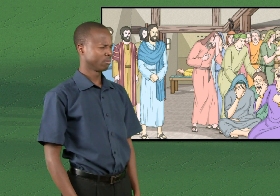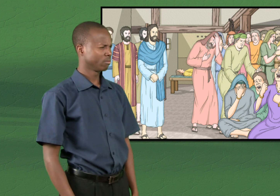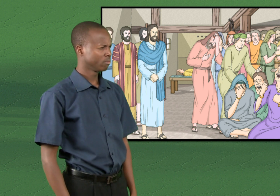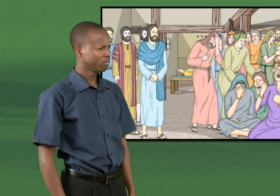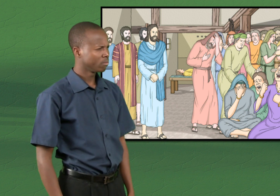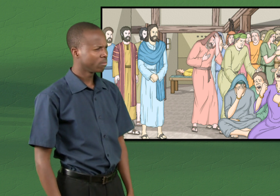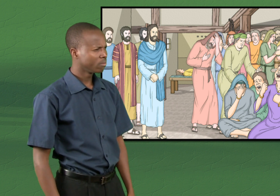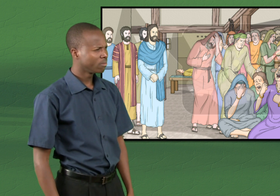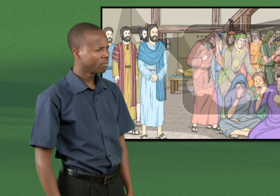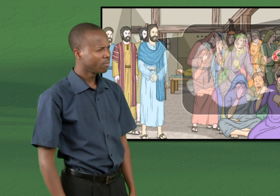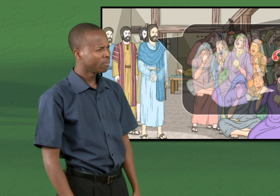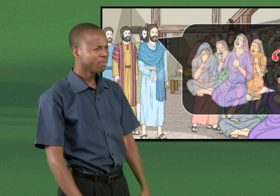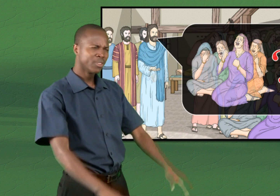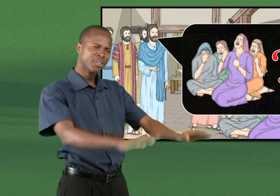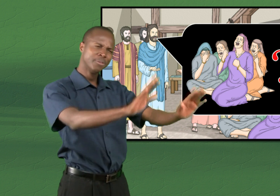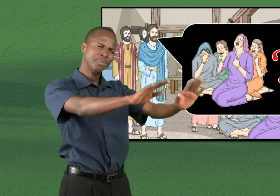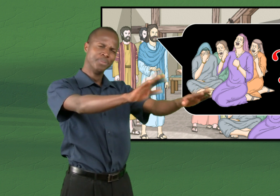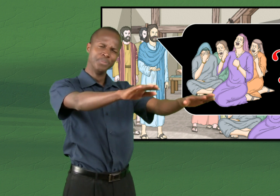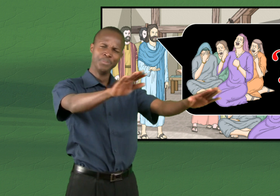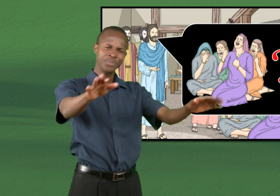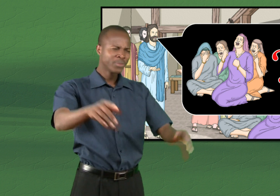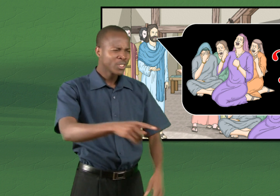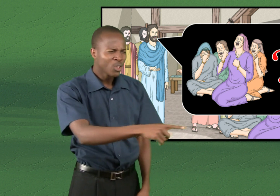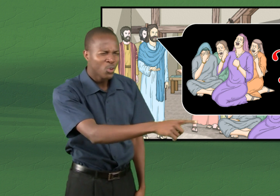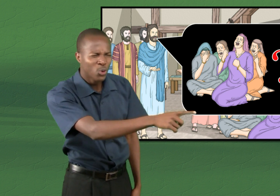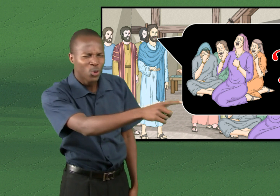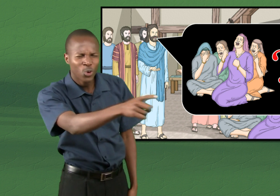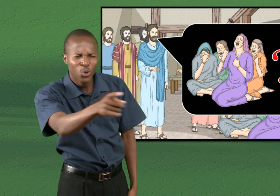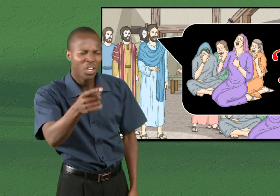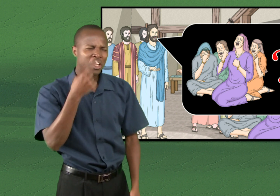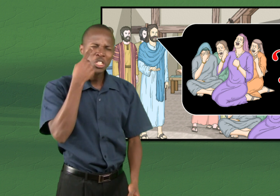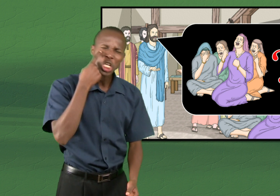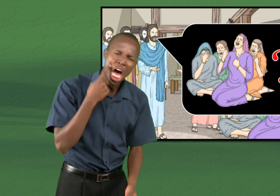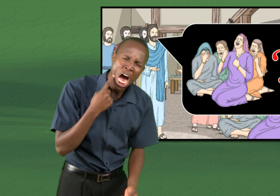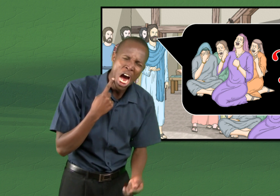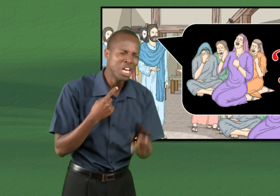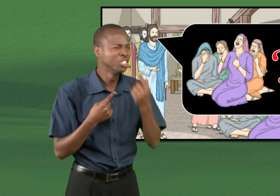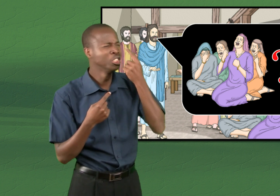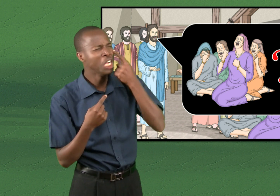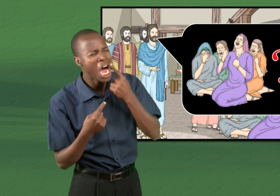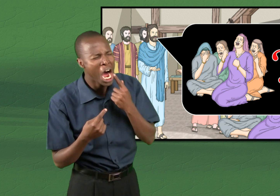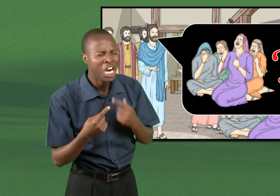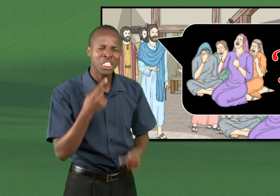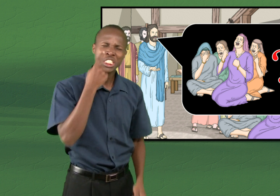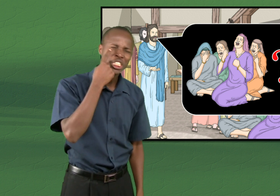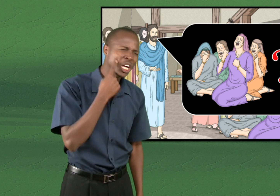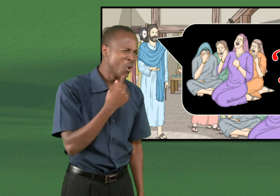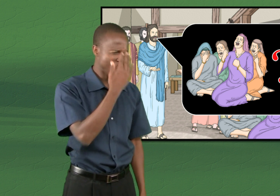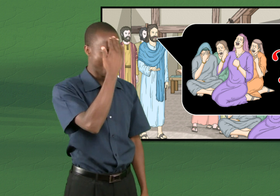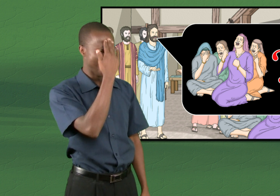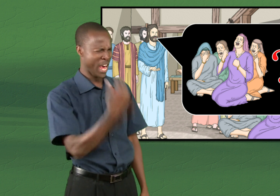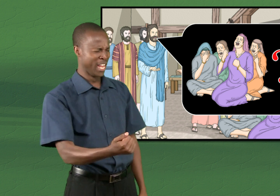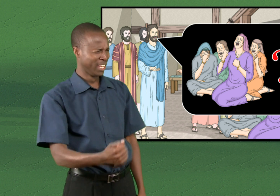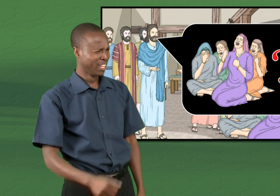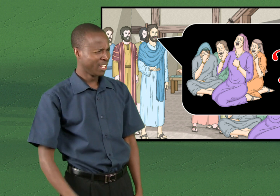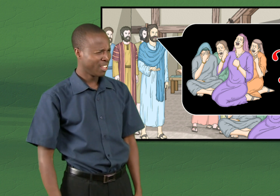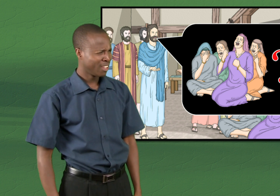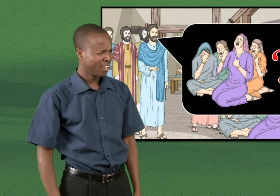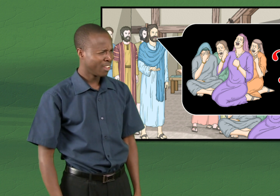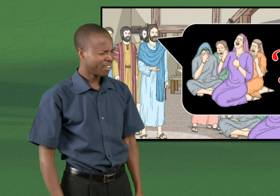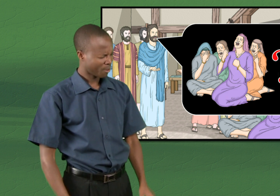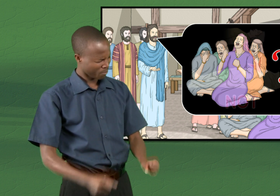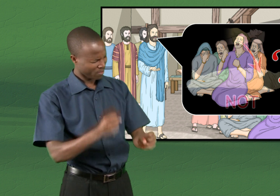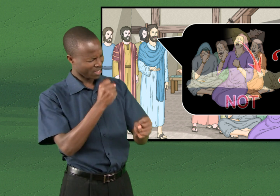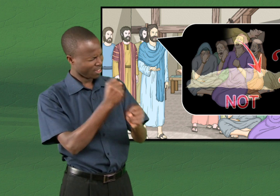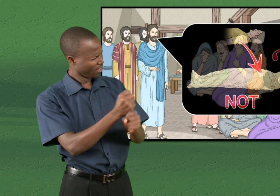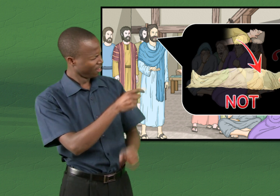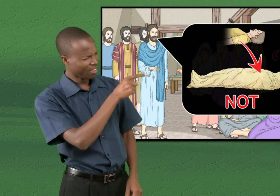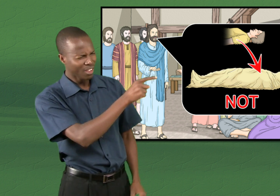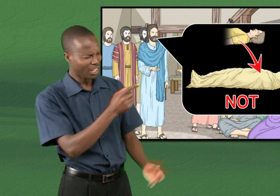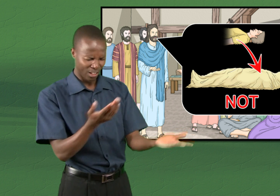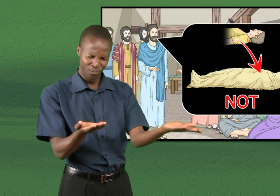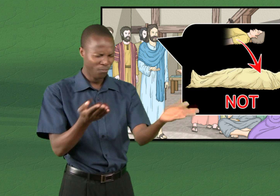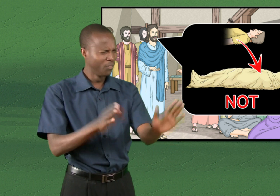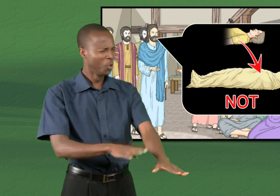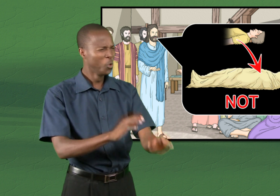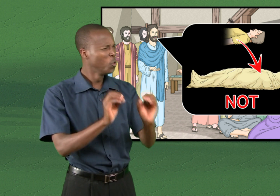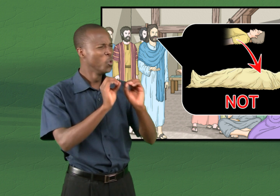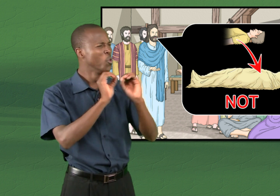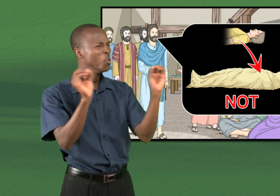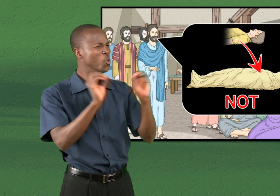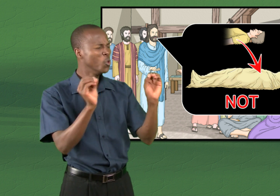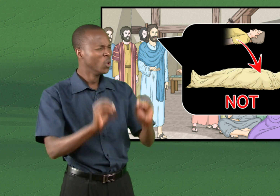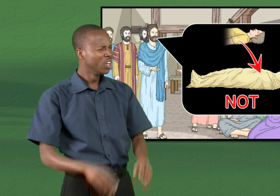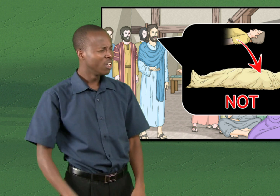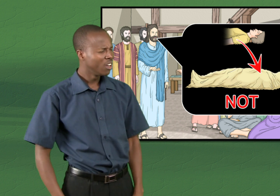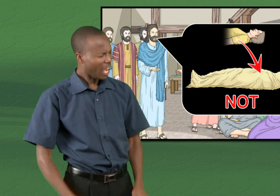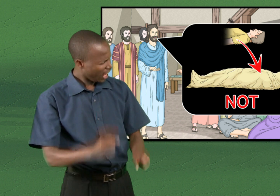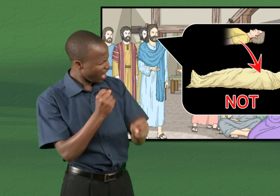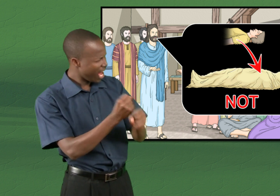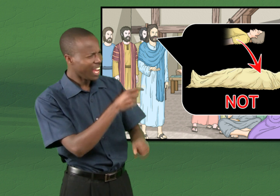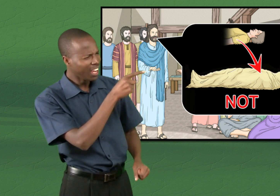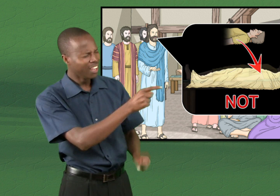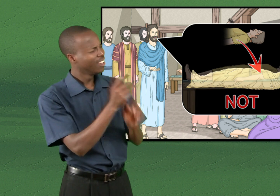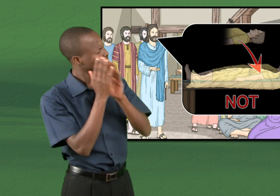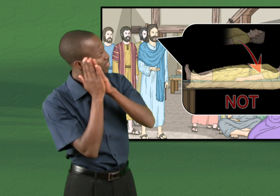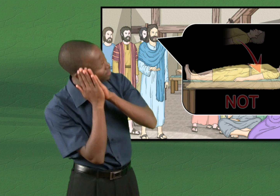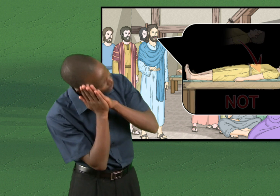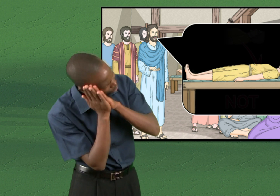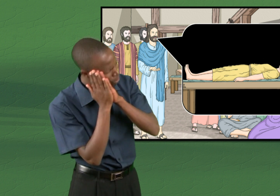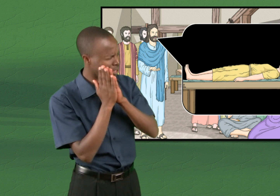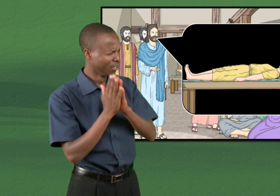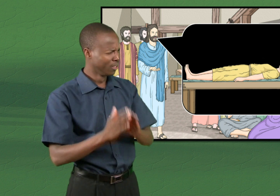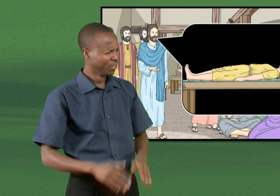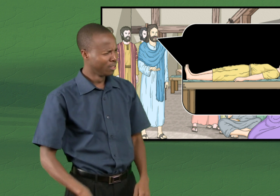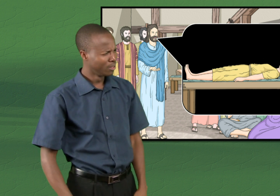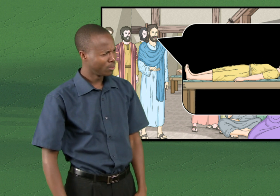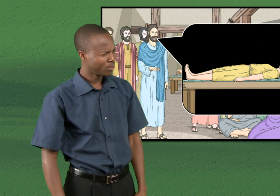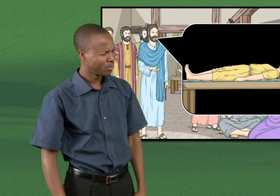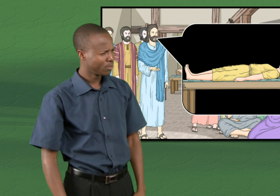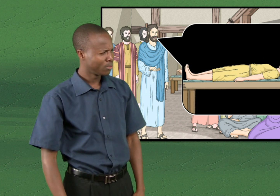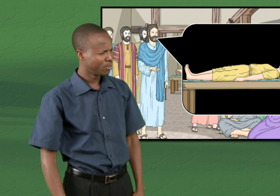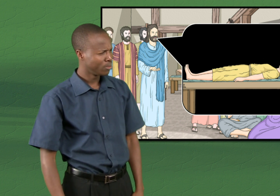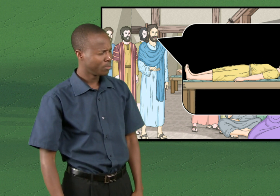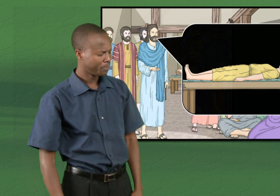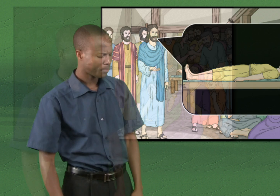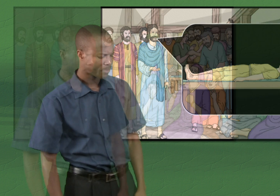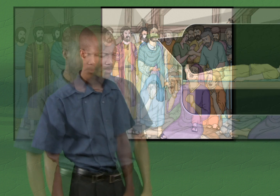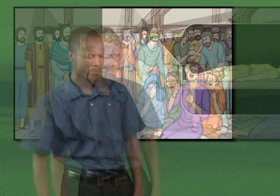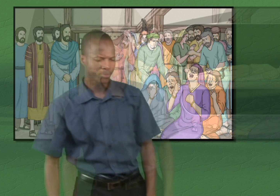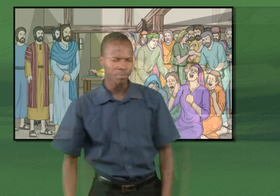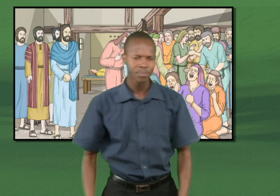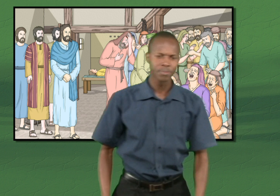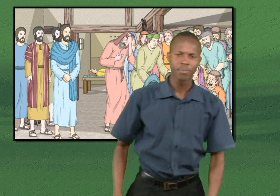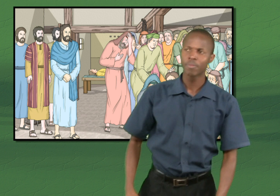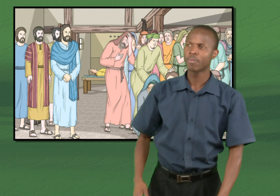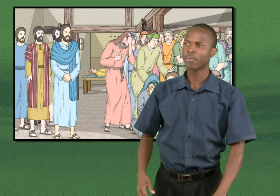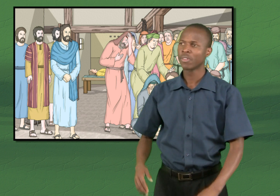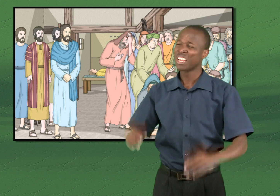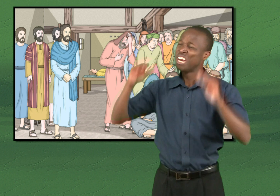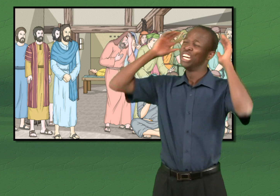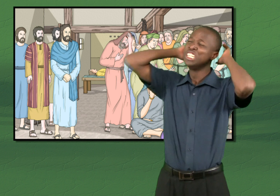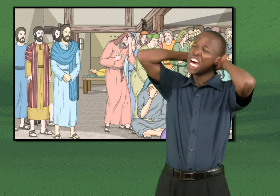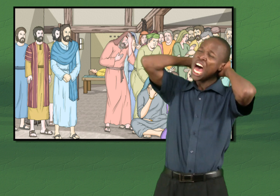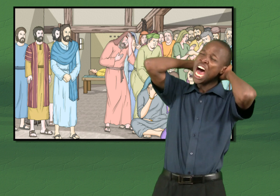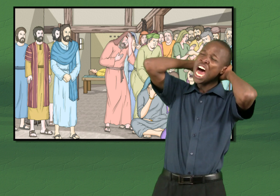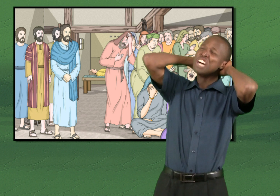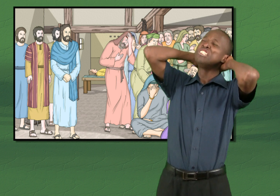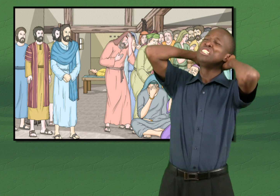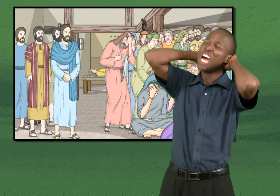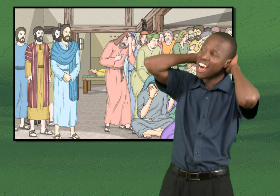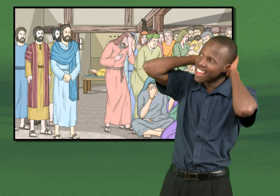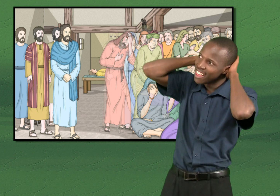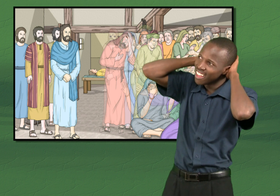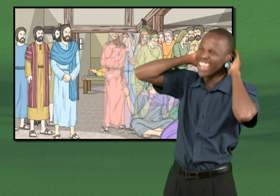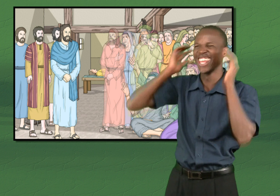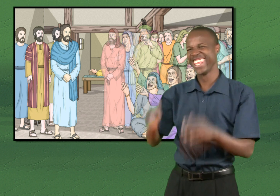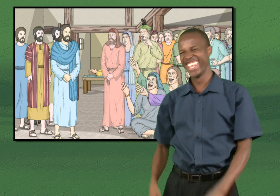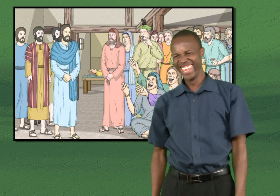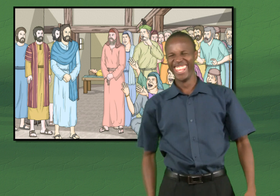He went inside and asked, “Why all this commotion and weeping? The child is not dead, but asleep.”